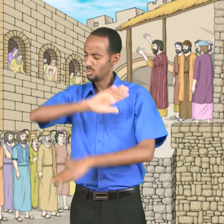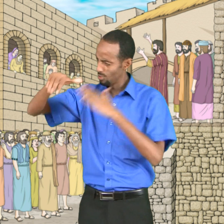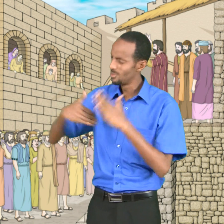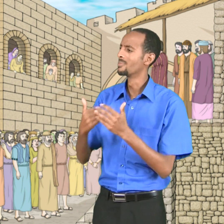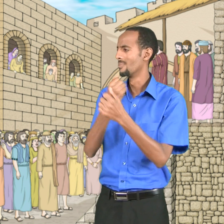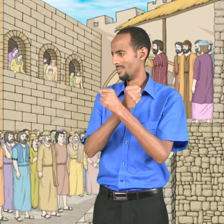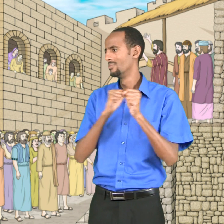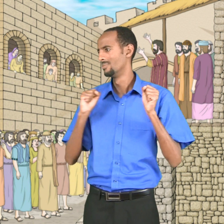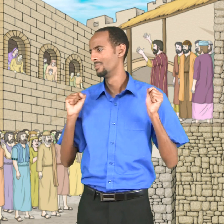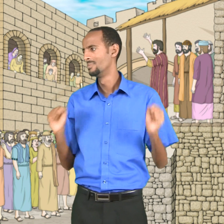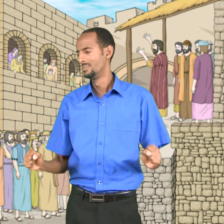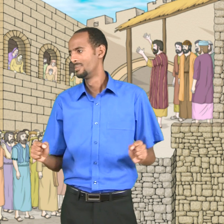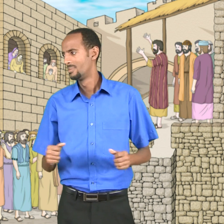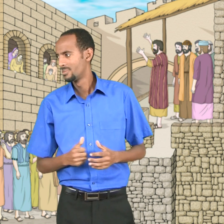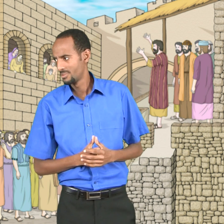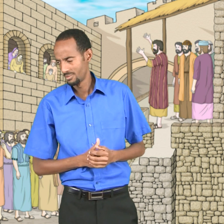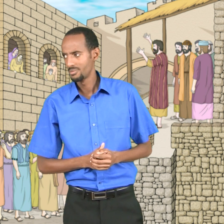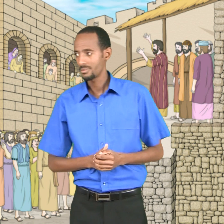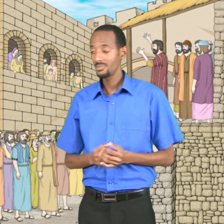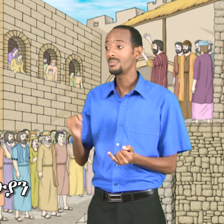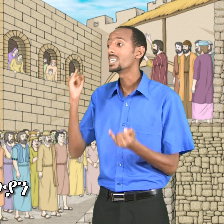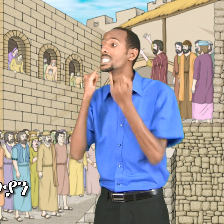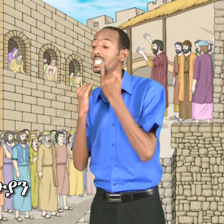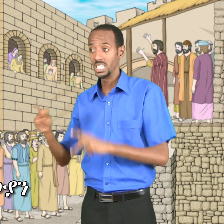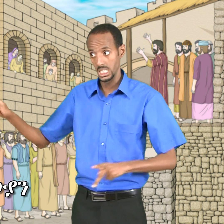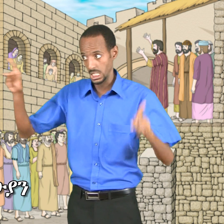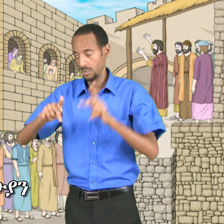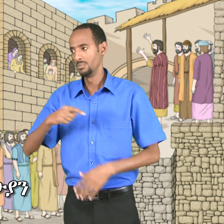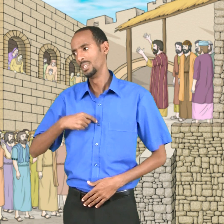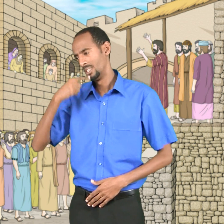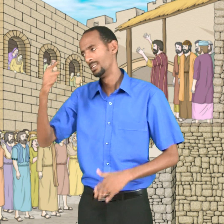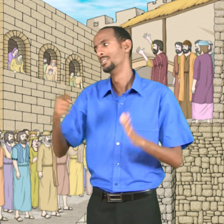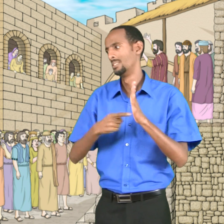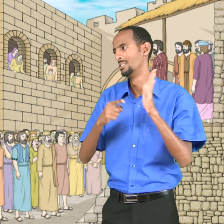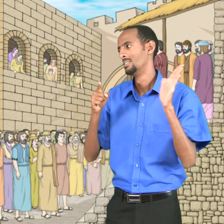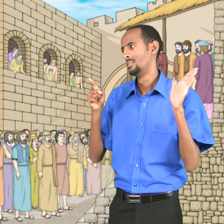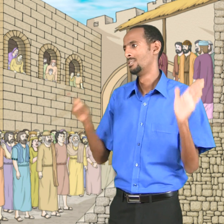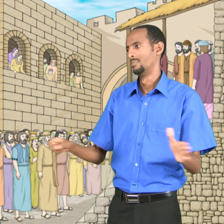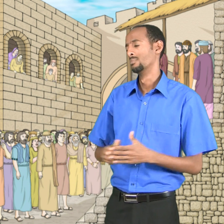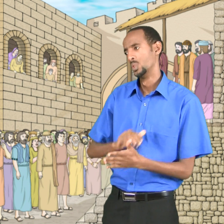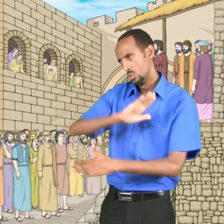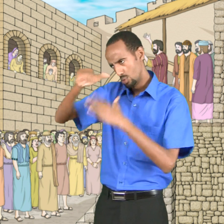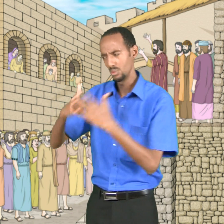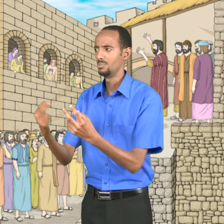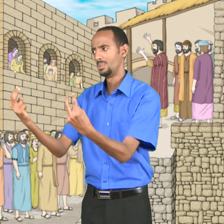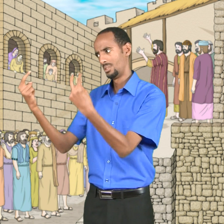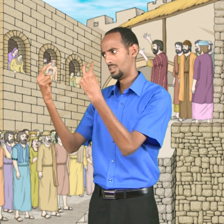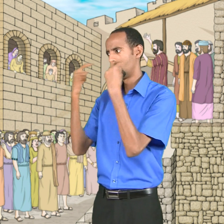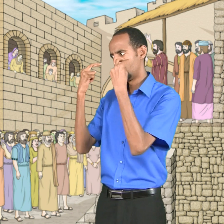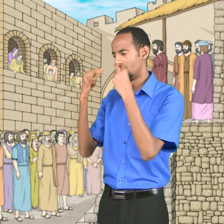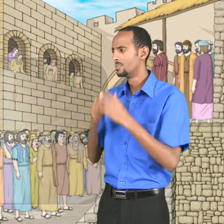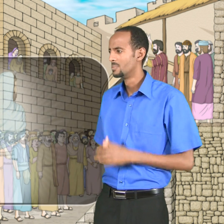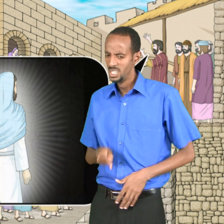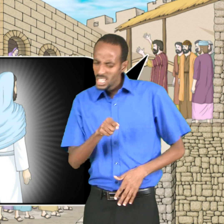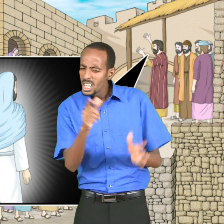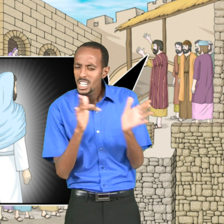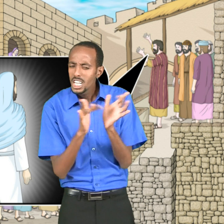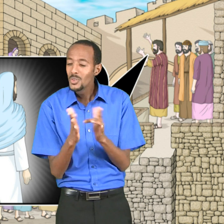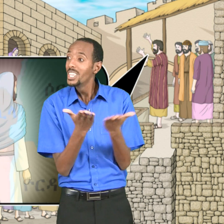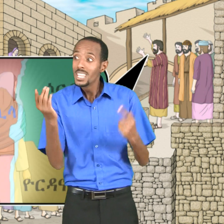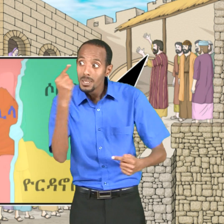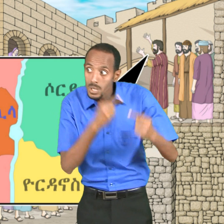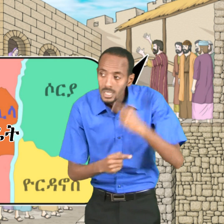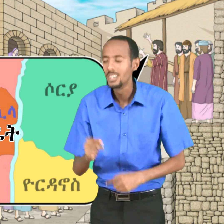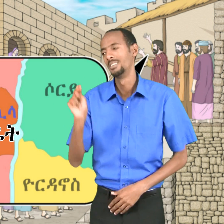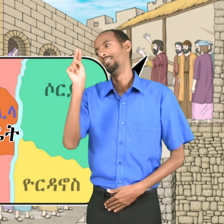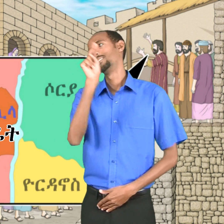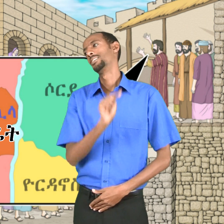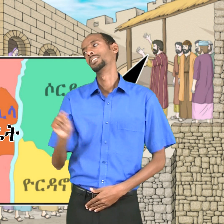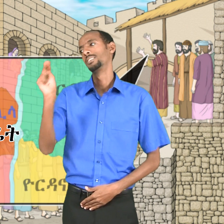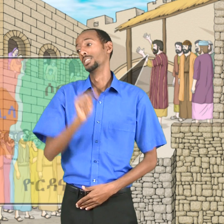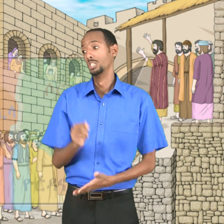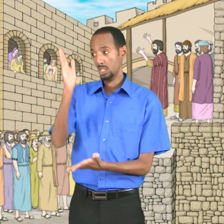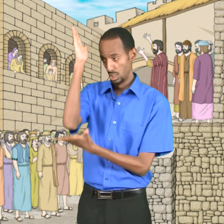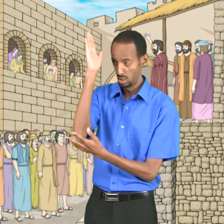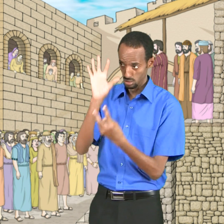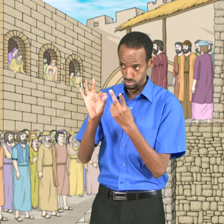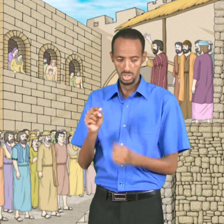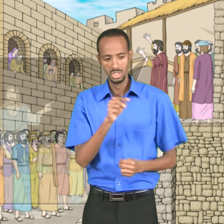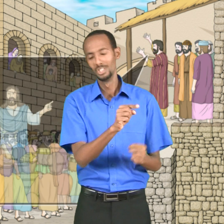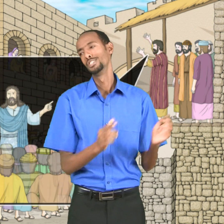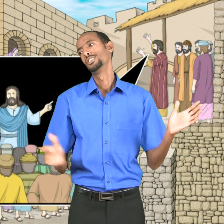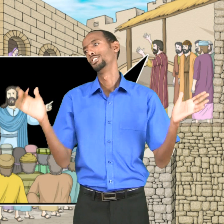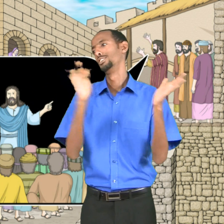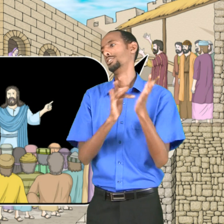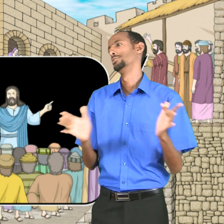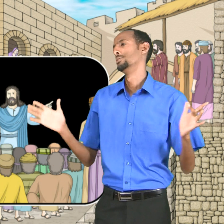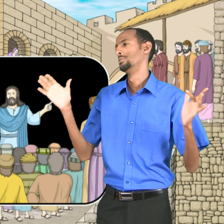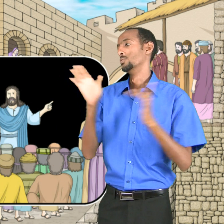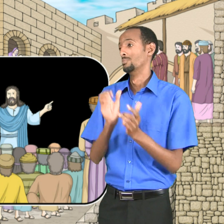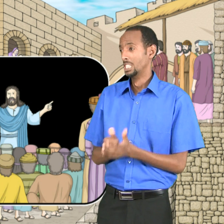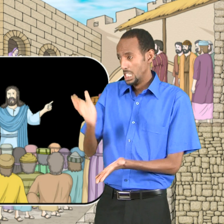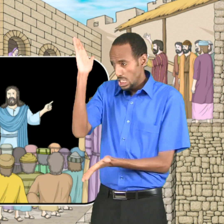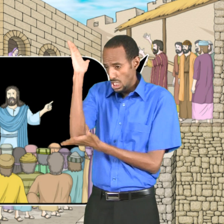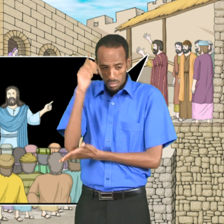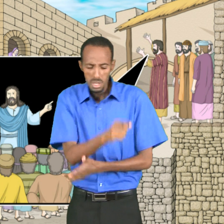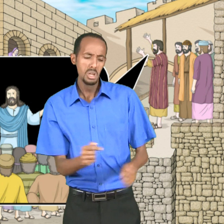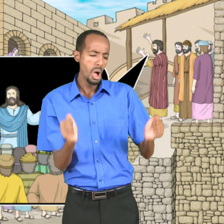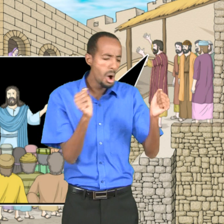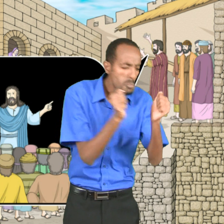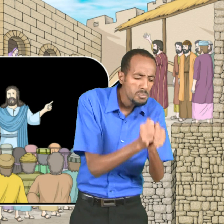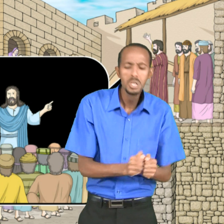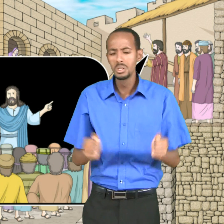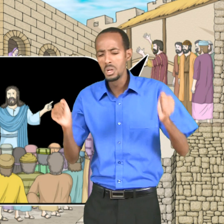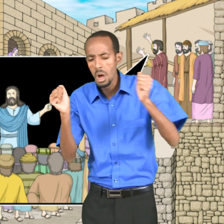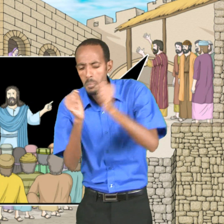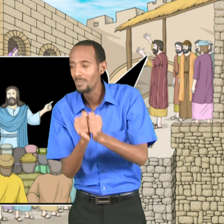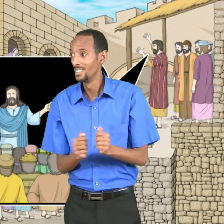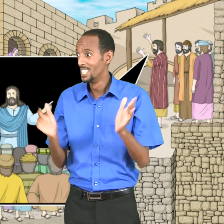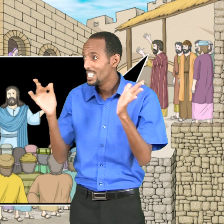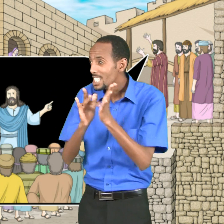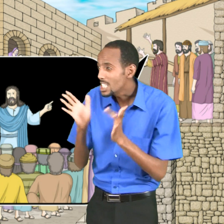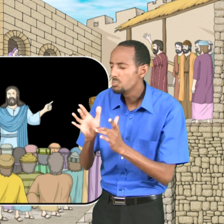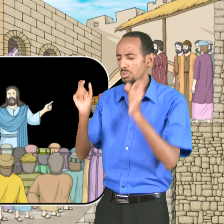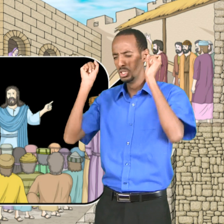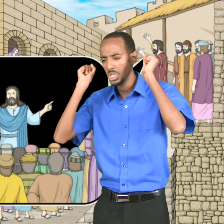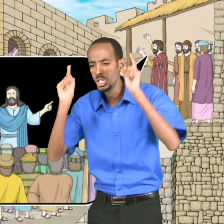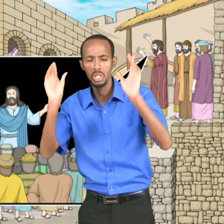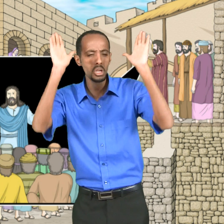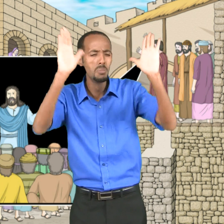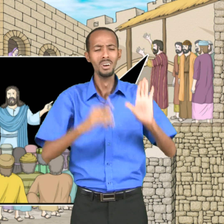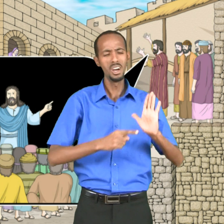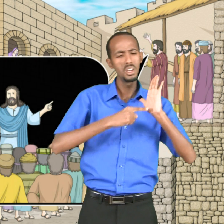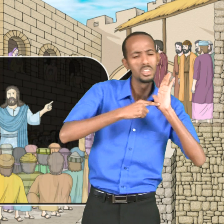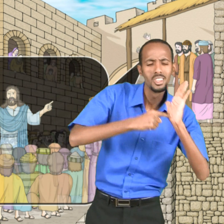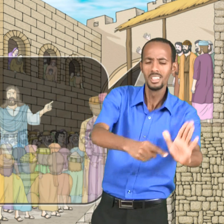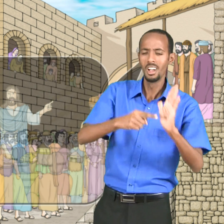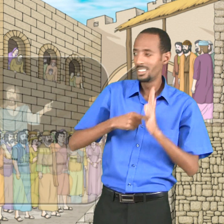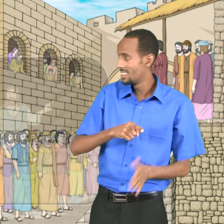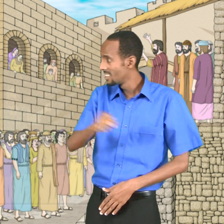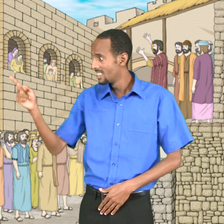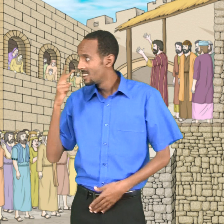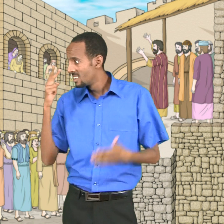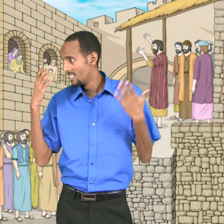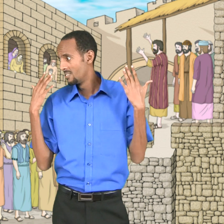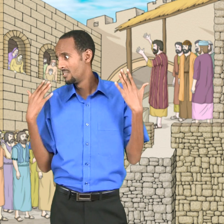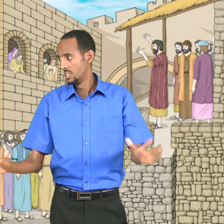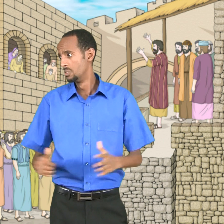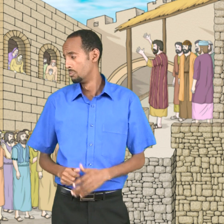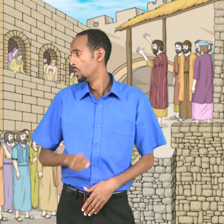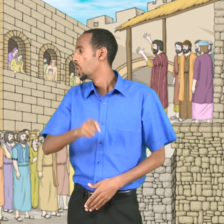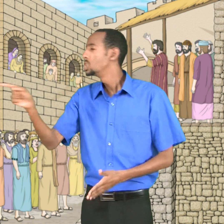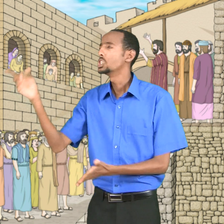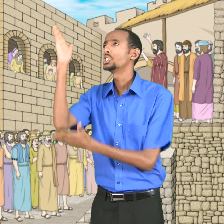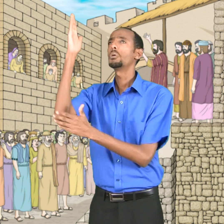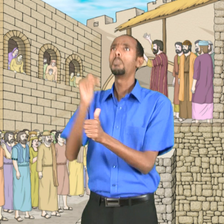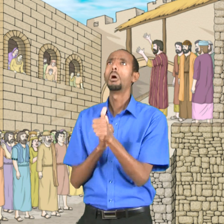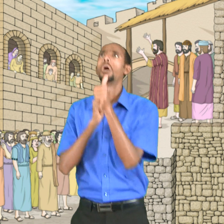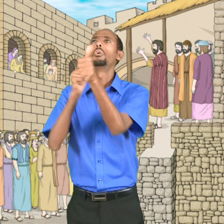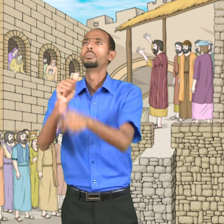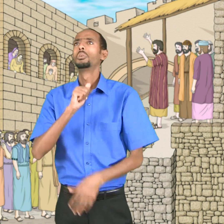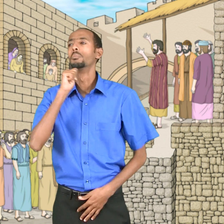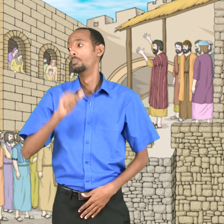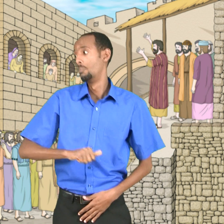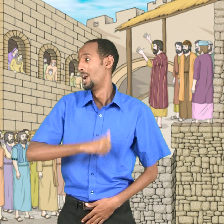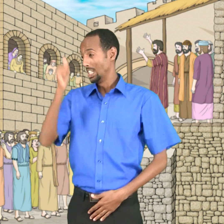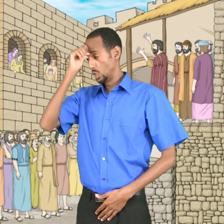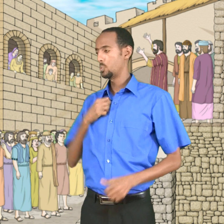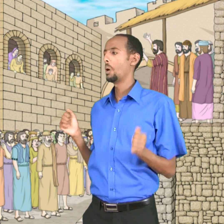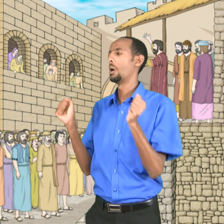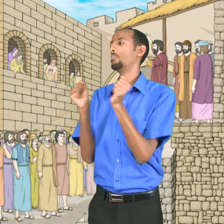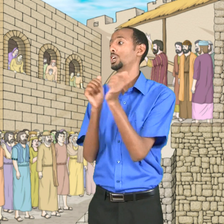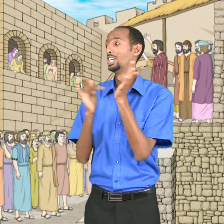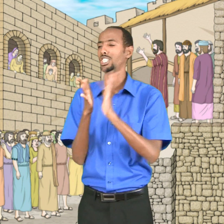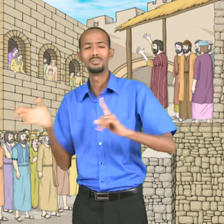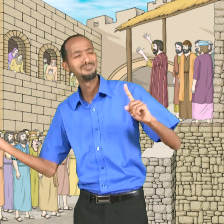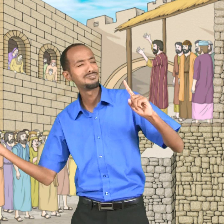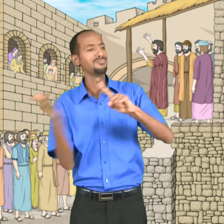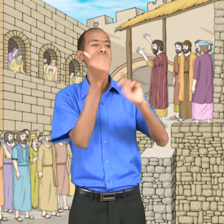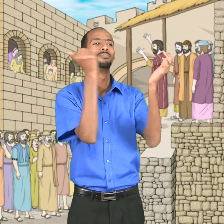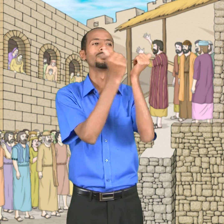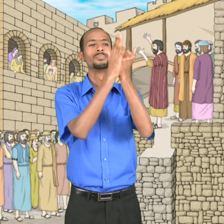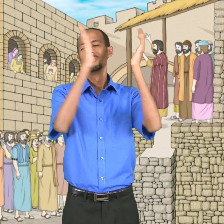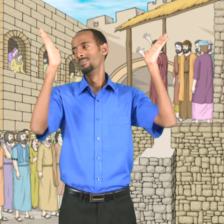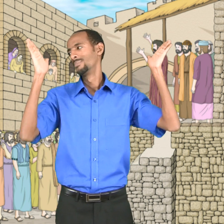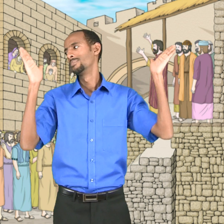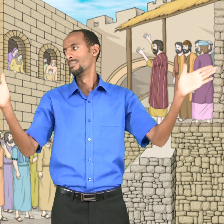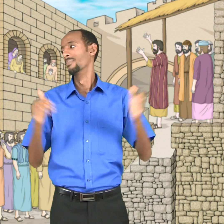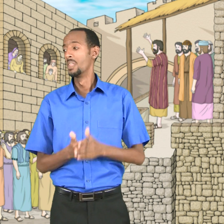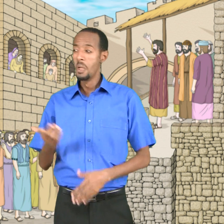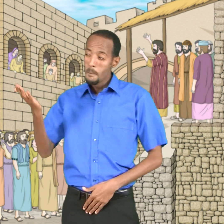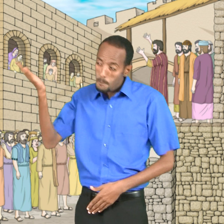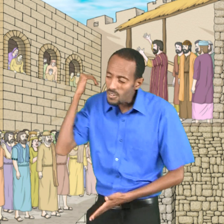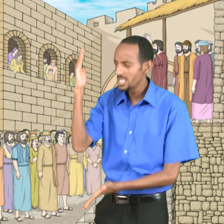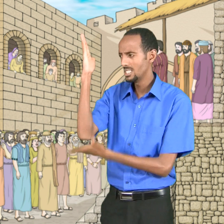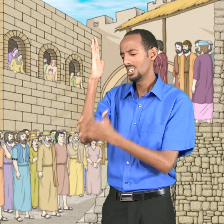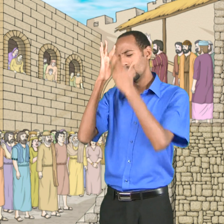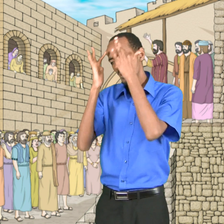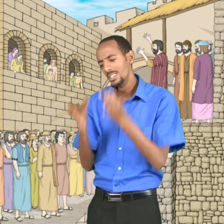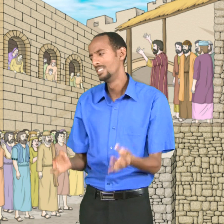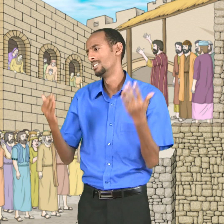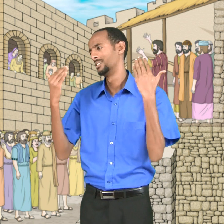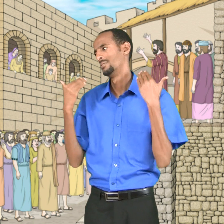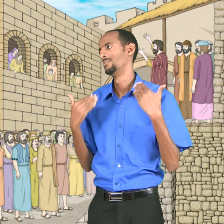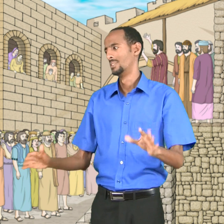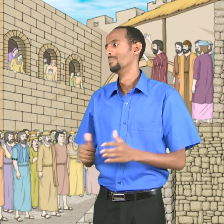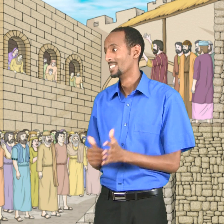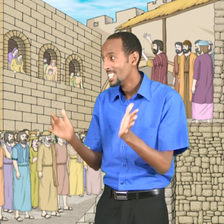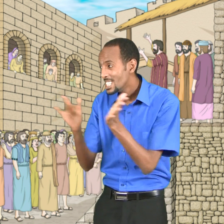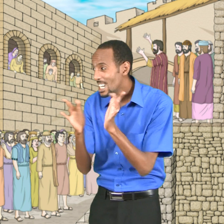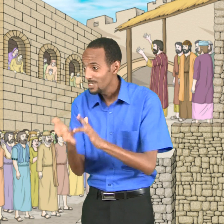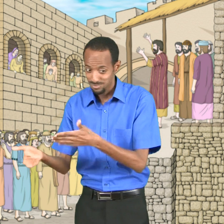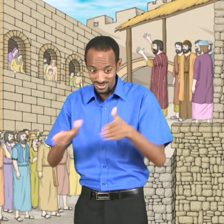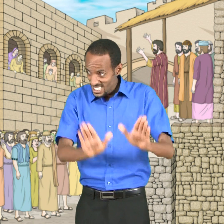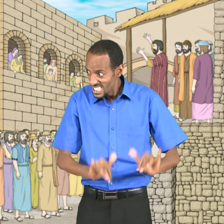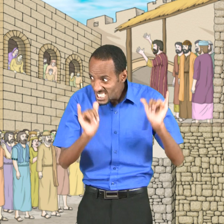He was delivered up by God’s set plan and foreknowledge, and you, by the hands of the lawless, put Him to death by nailing Him to the cross. But God raised Him from the dead, releasing Him from the agony of death, because it was impossible for Him to be held in its clutches. David says about Him: ‘I saw the Lord always before me;